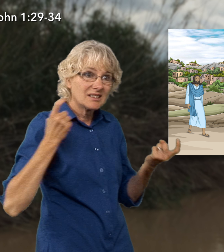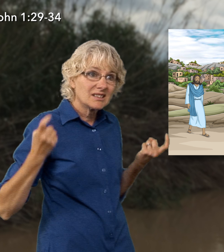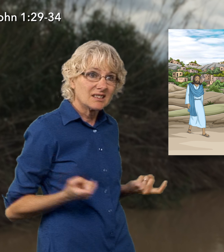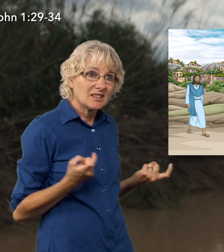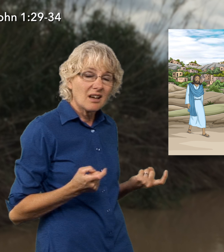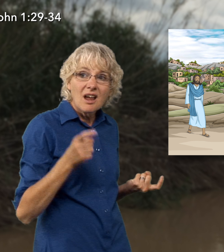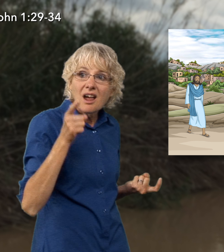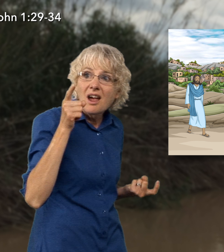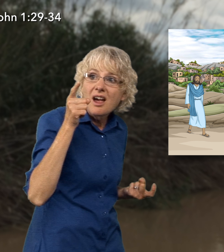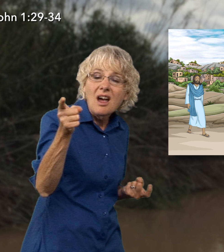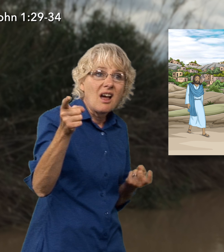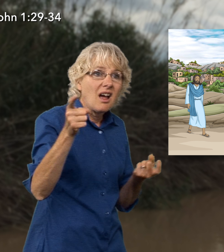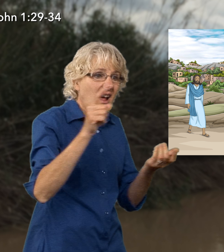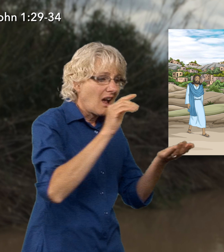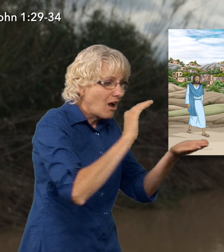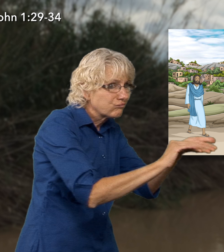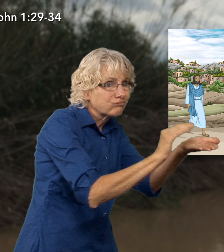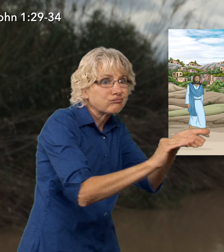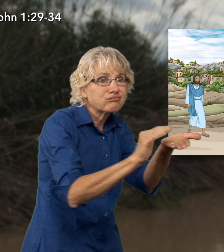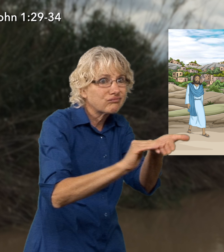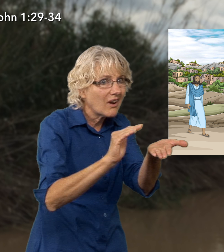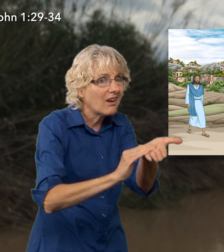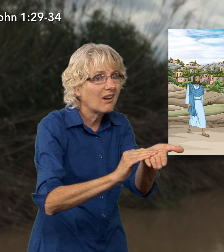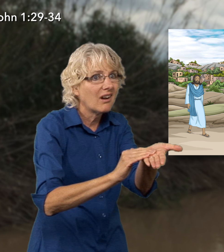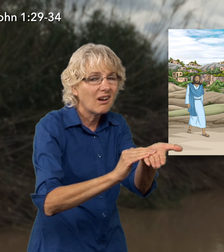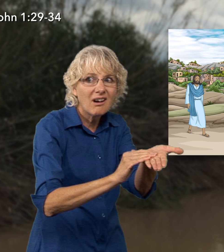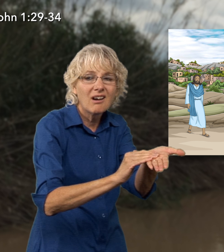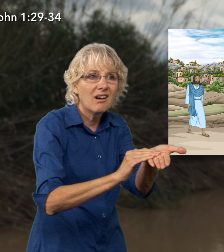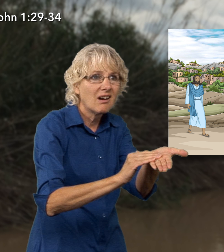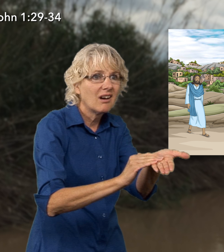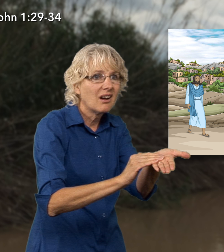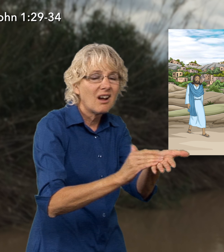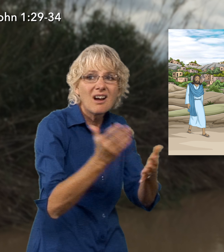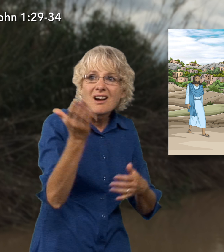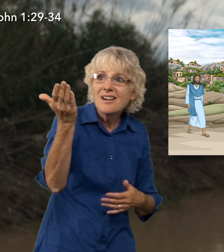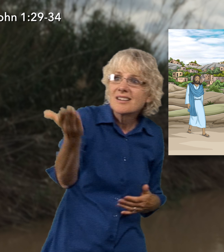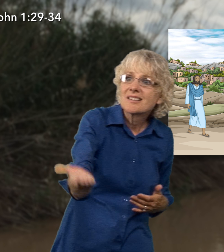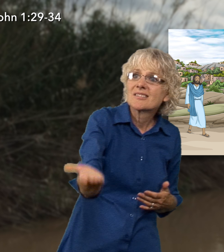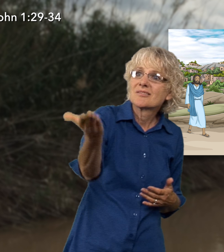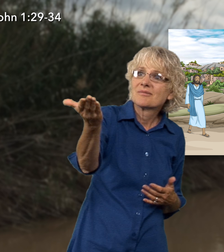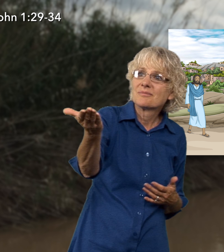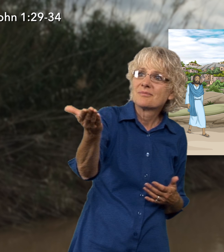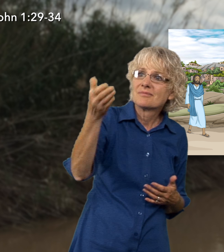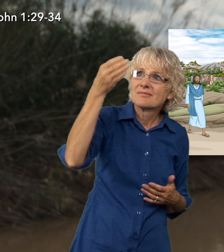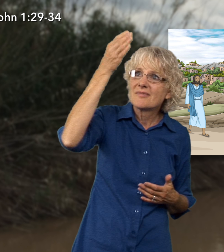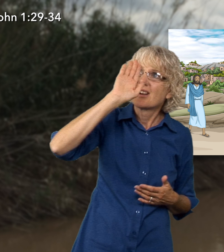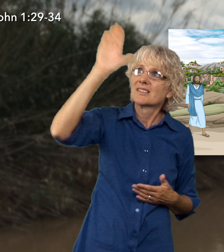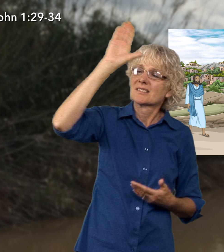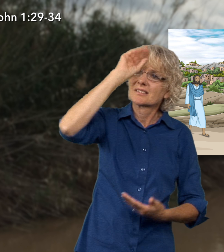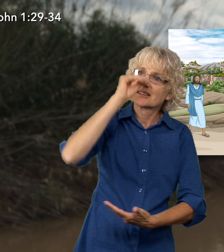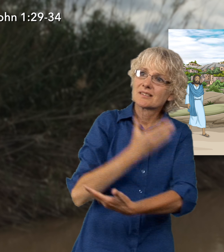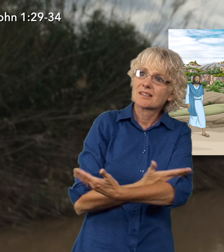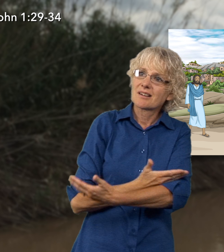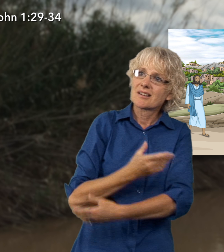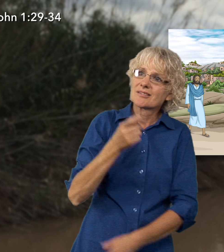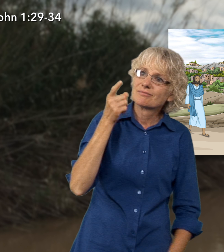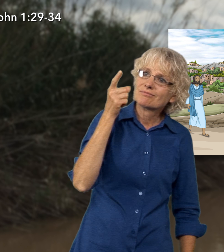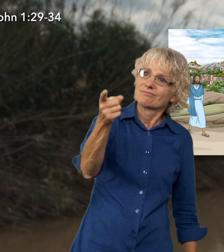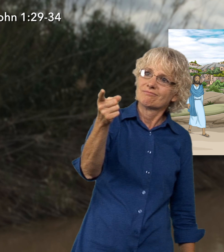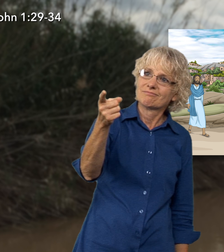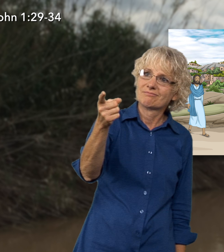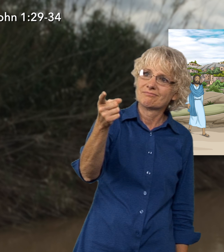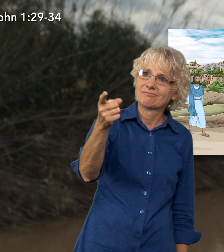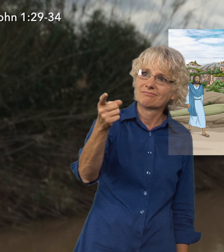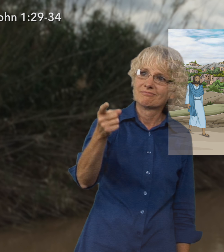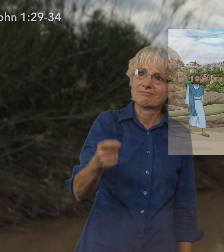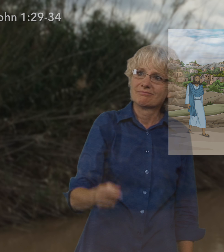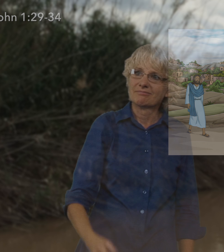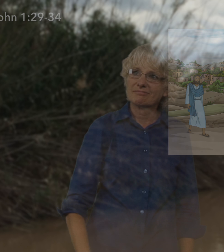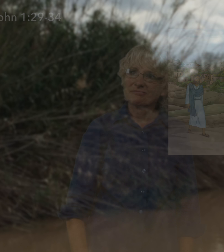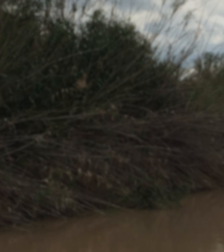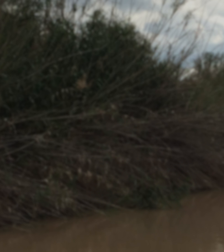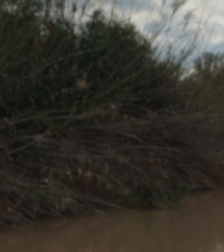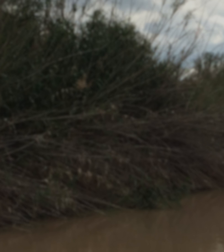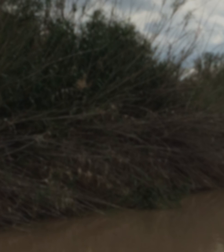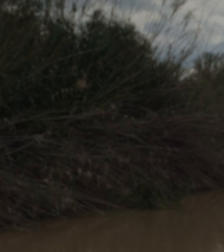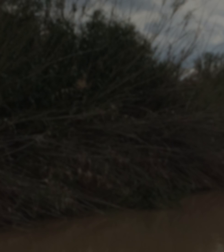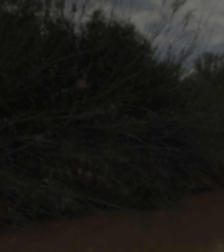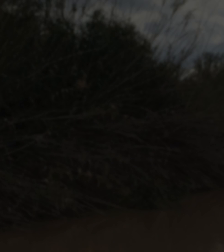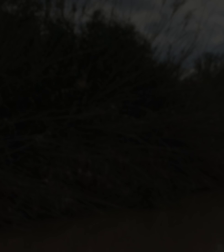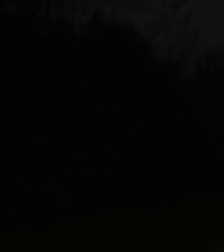I have seen and testified that this is the Son of God.”